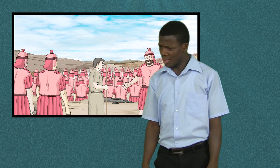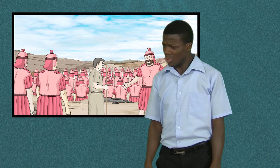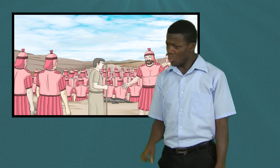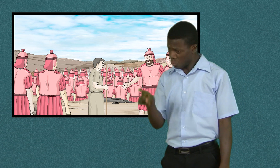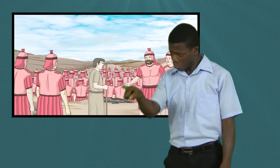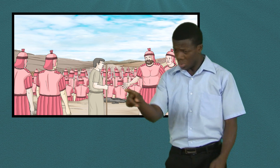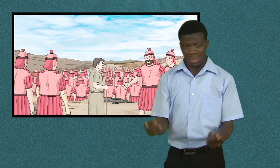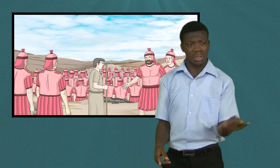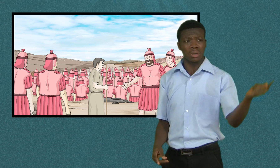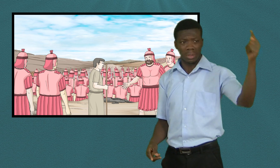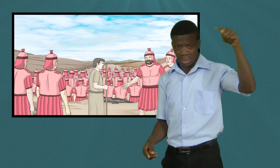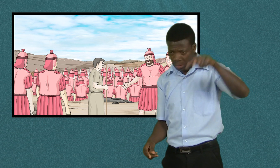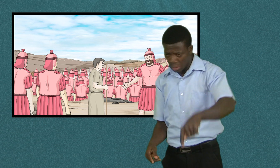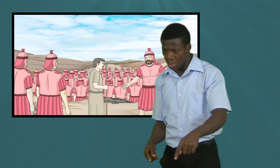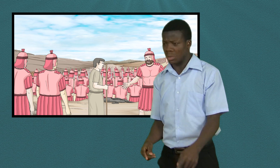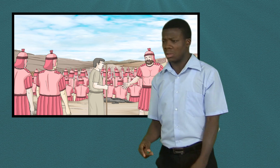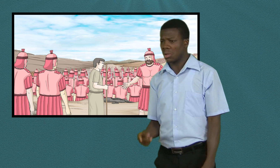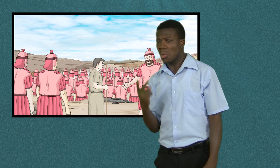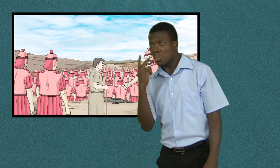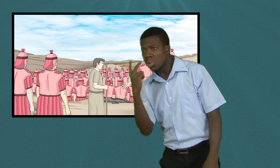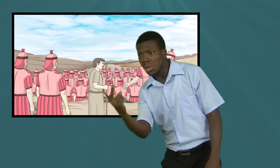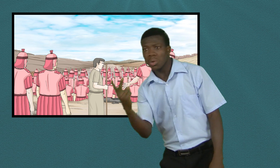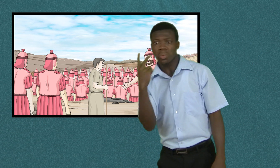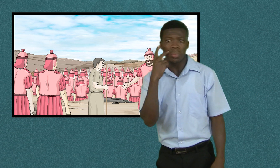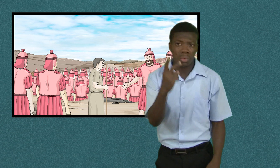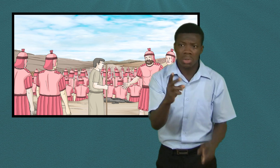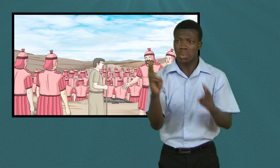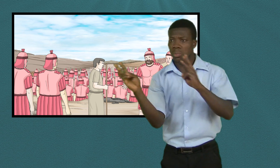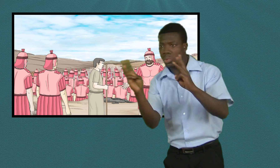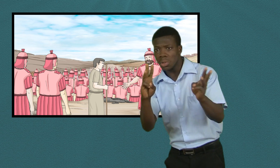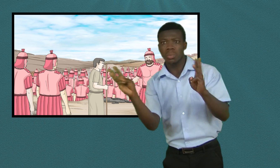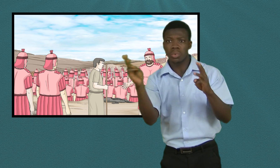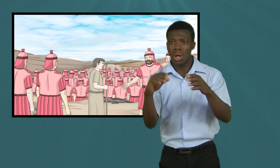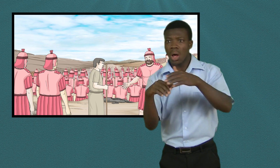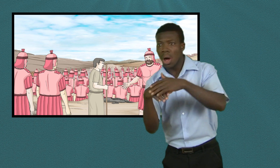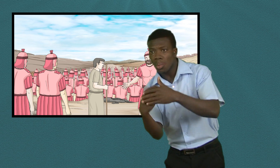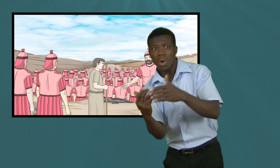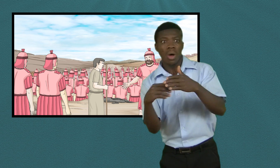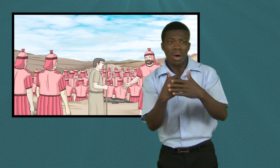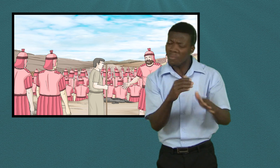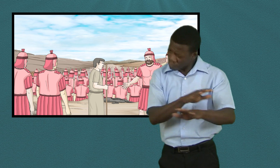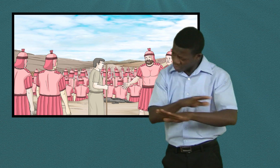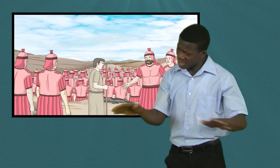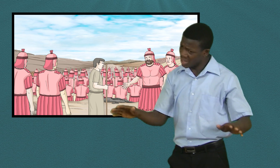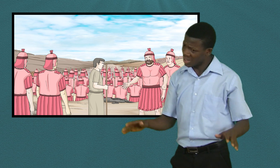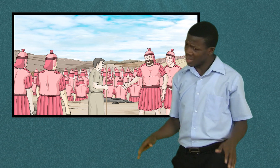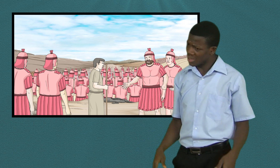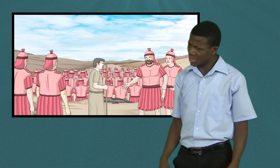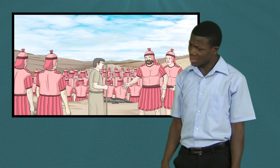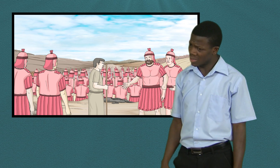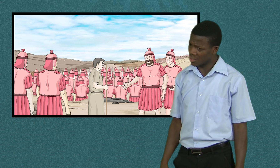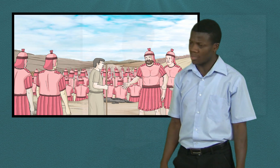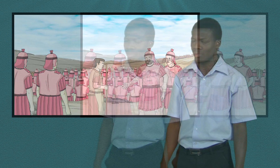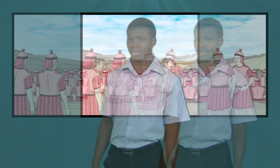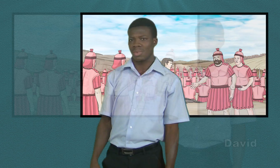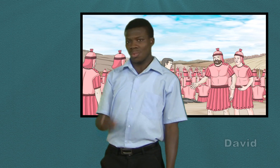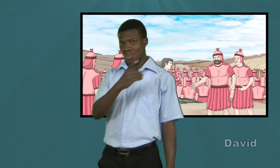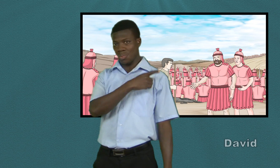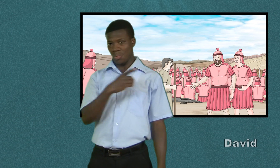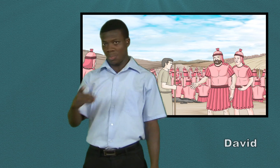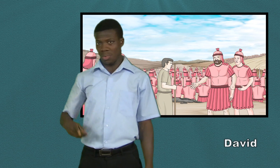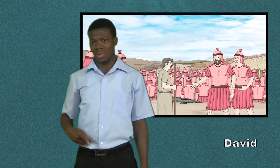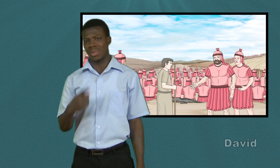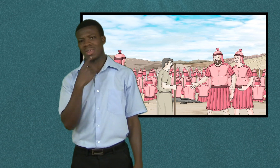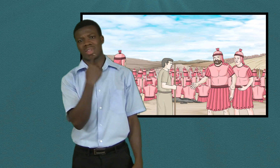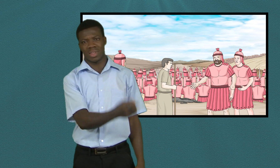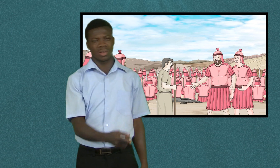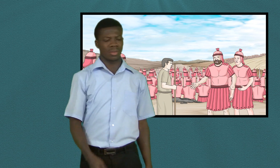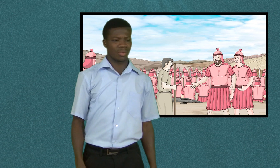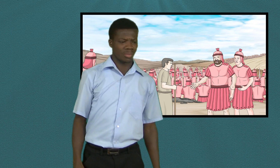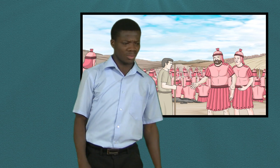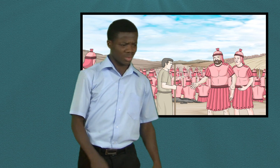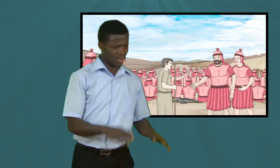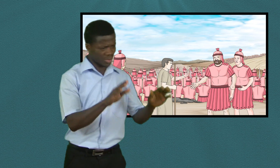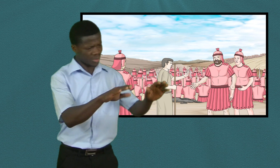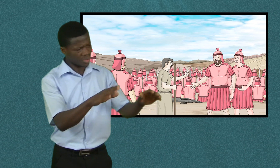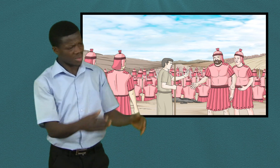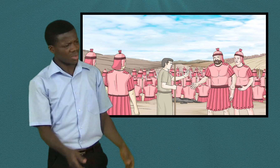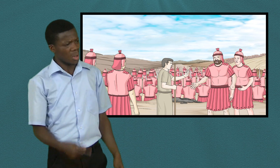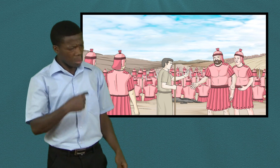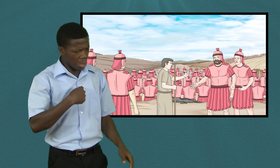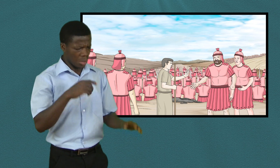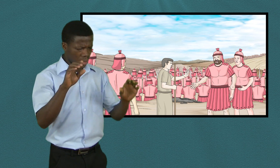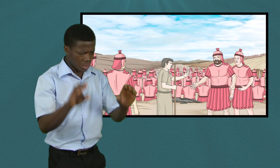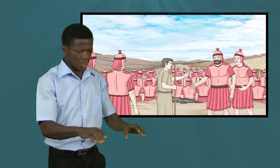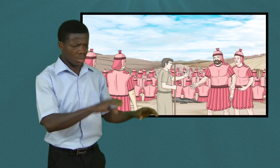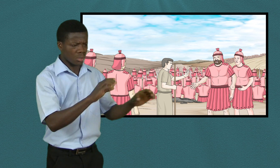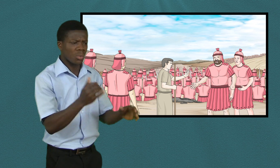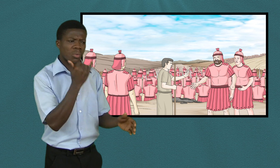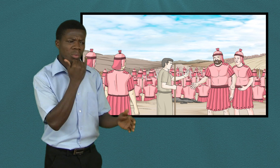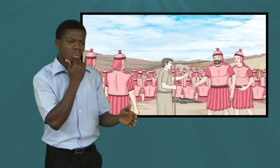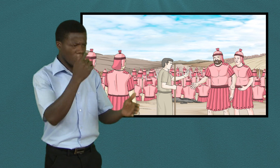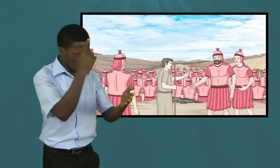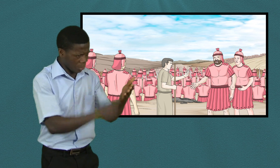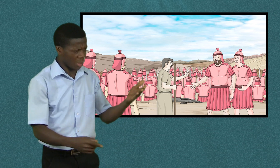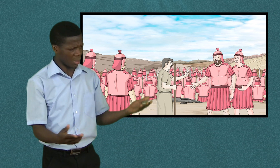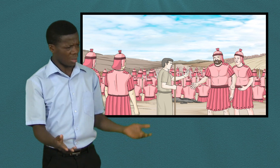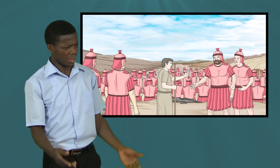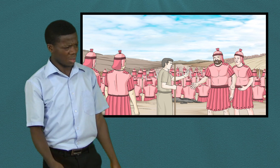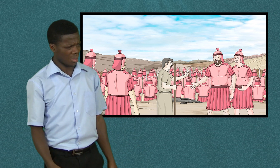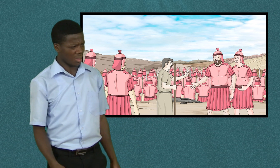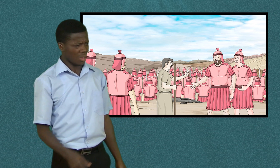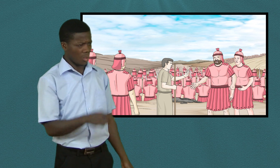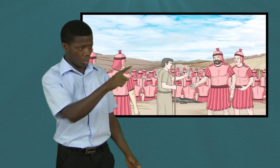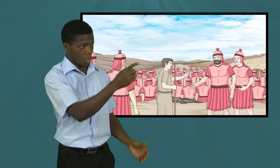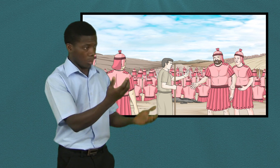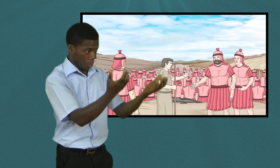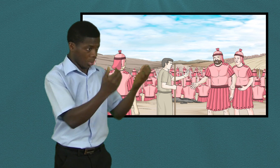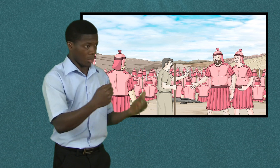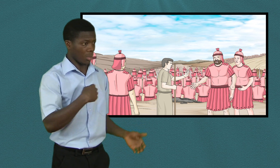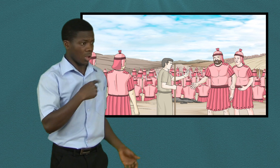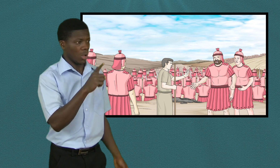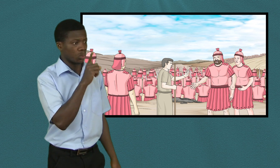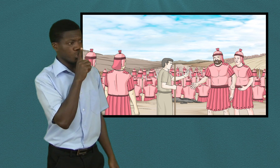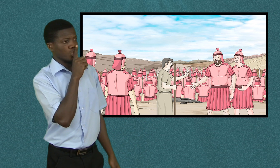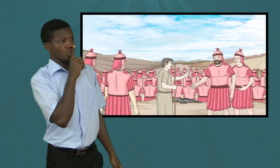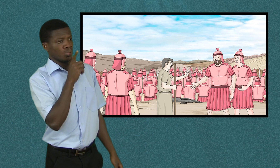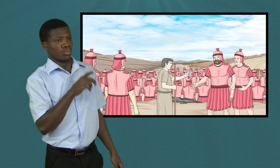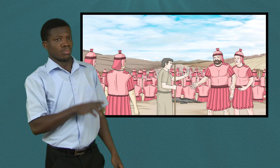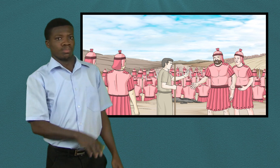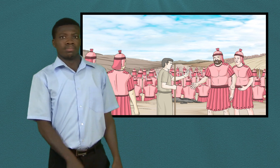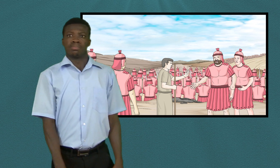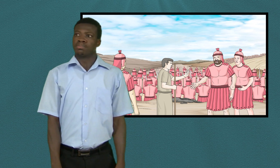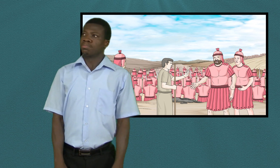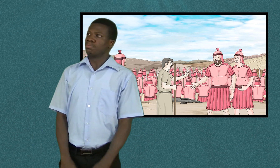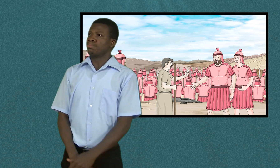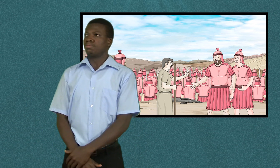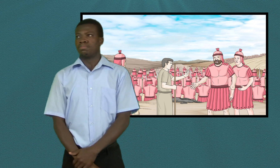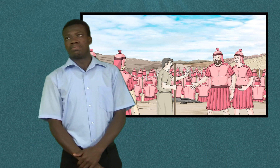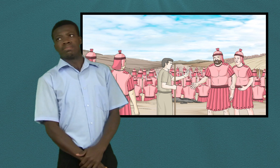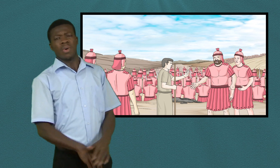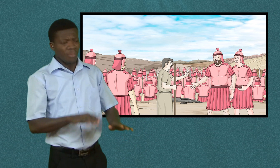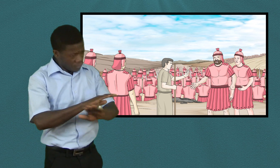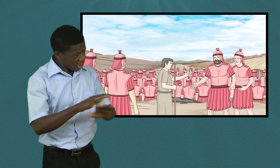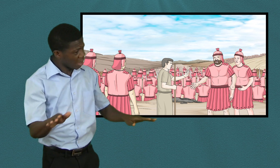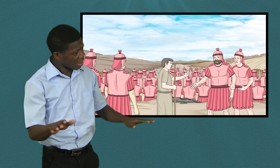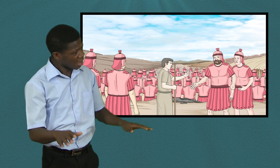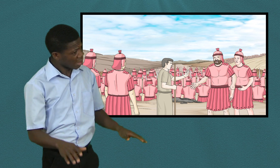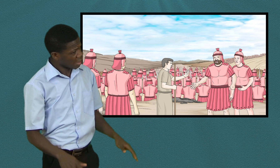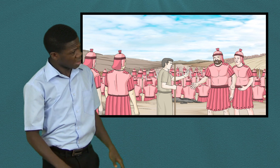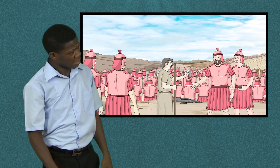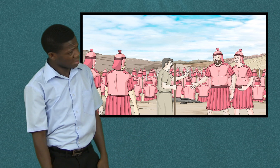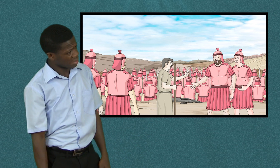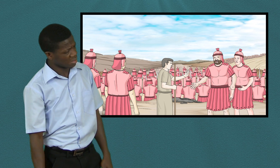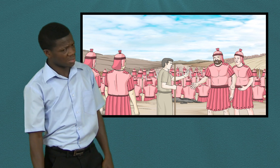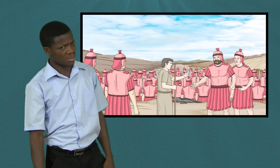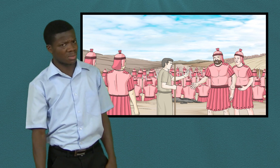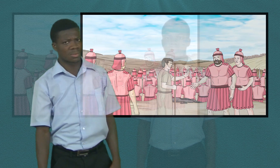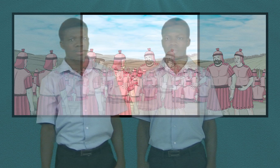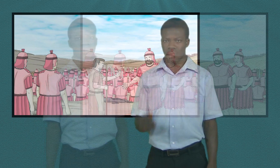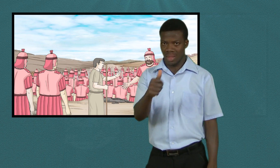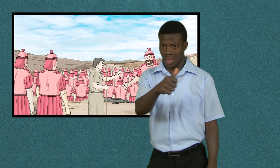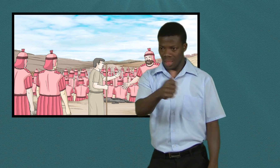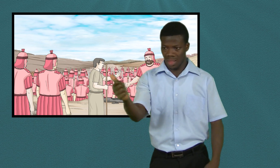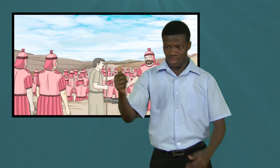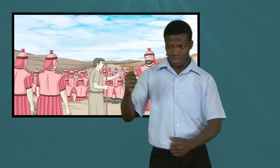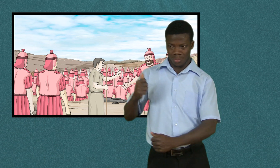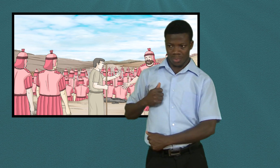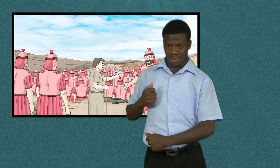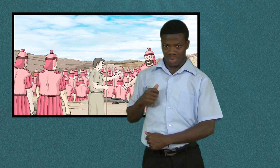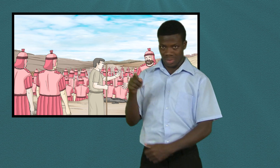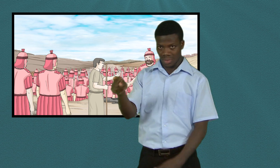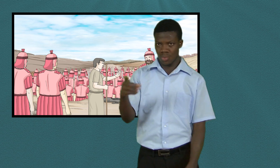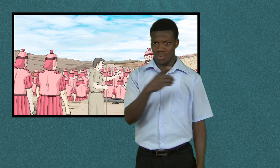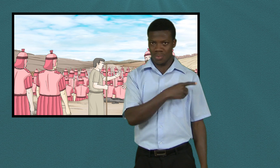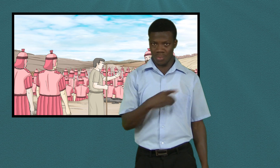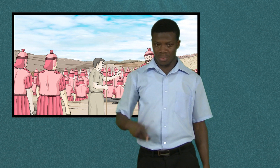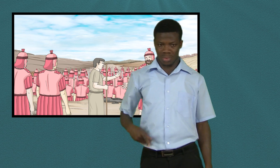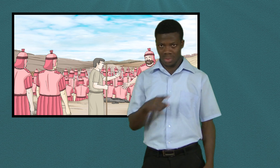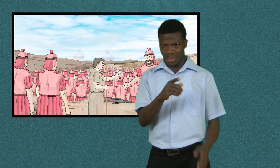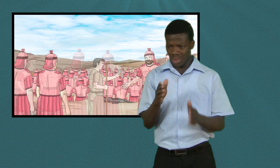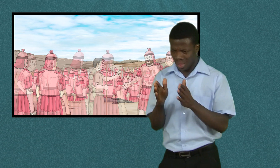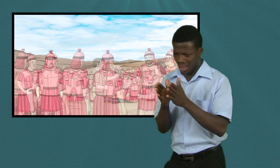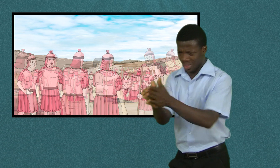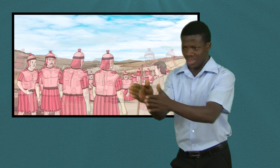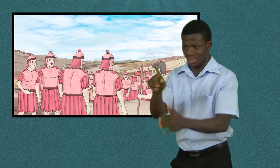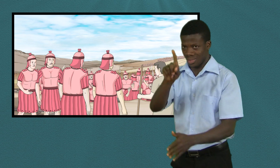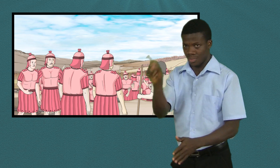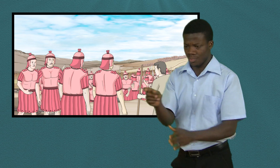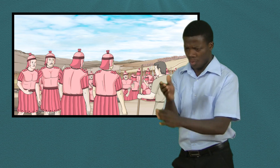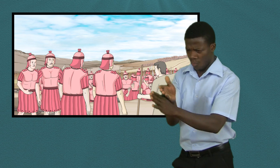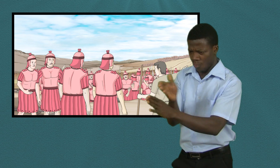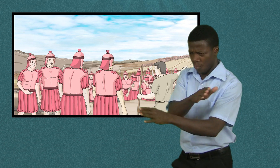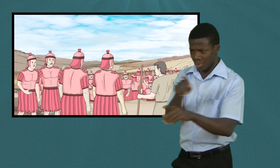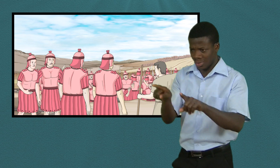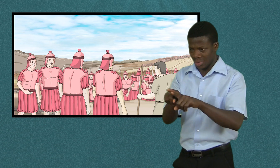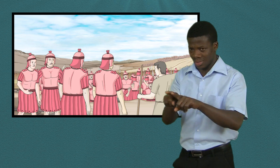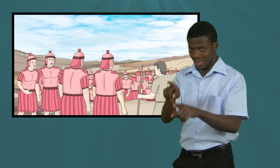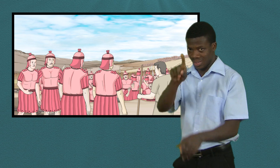I know your pride and wickedness of heart—you have come down to see the battle!” “What have I done now?” said David.